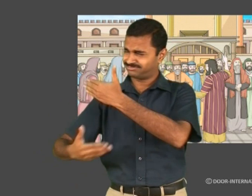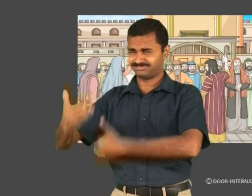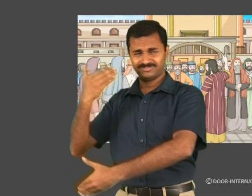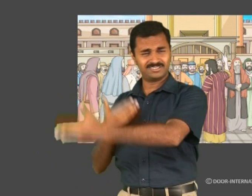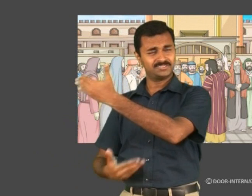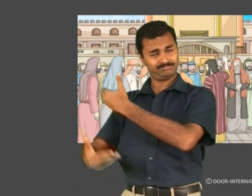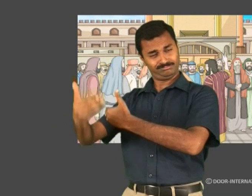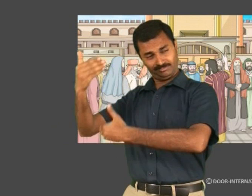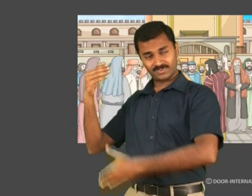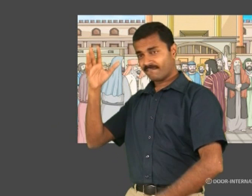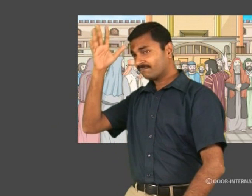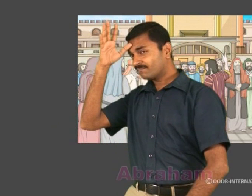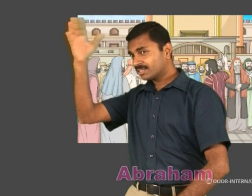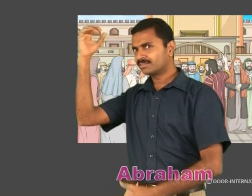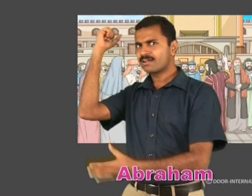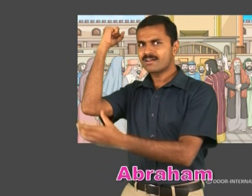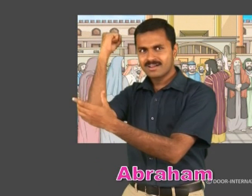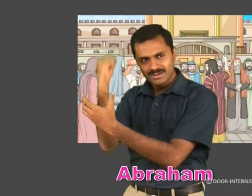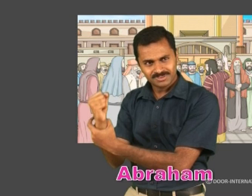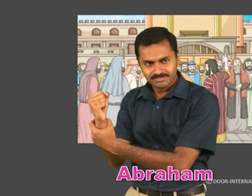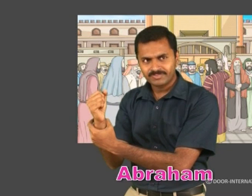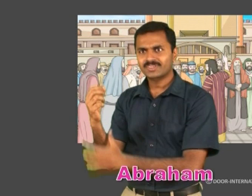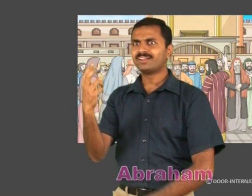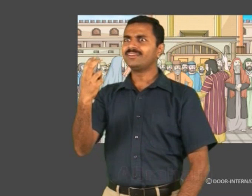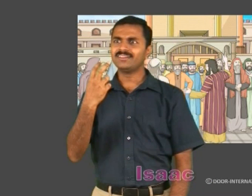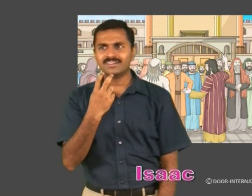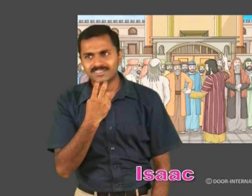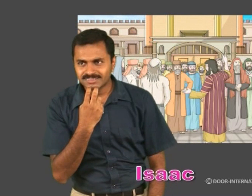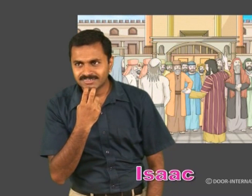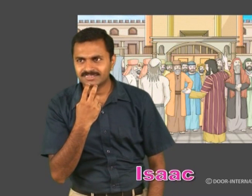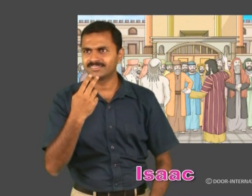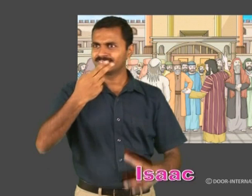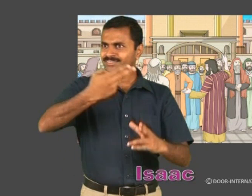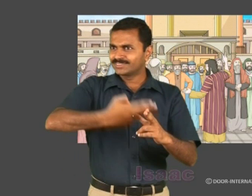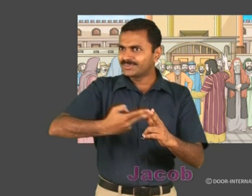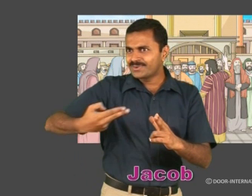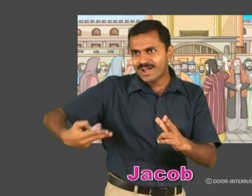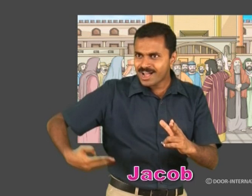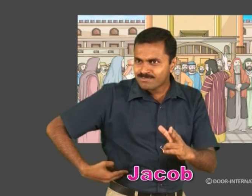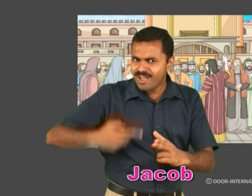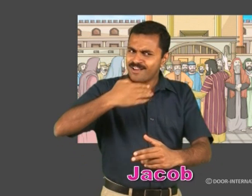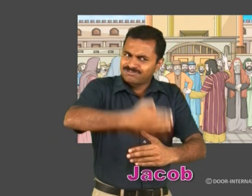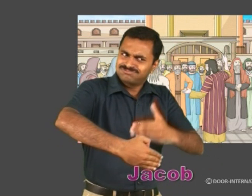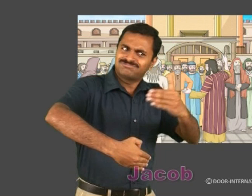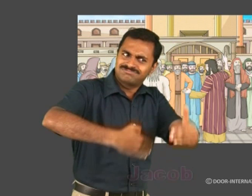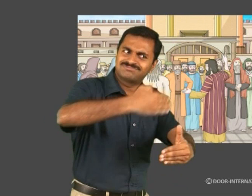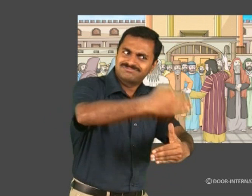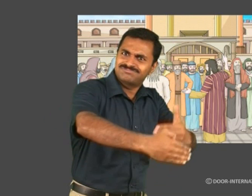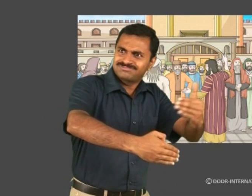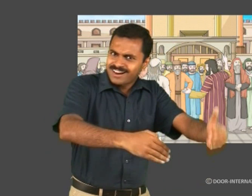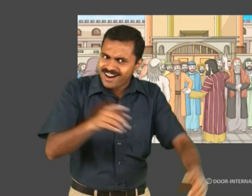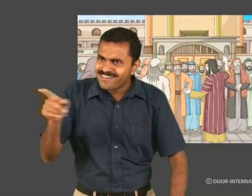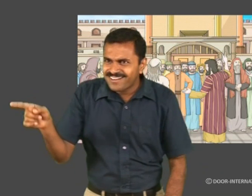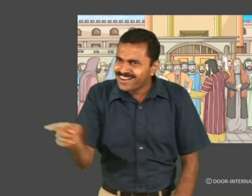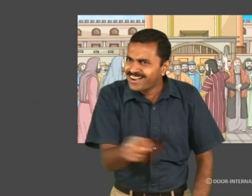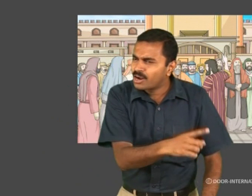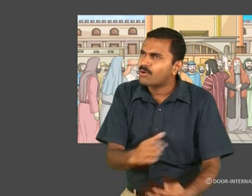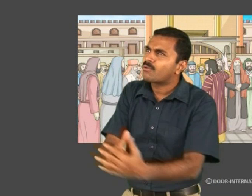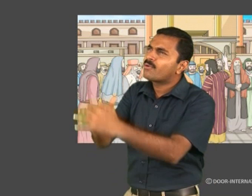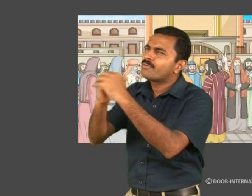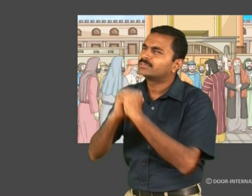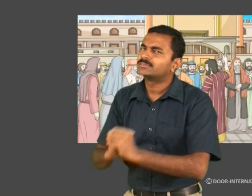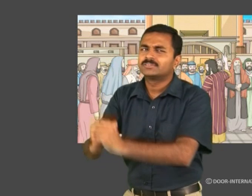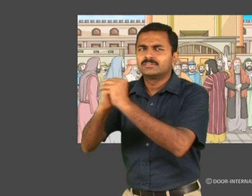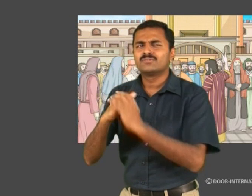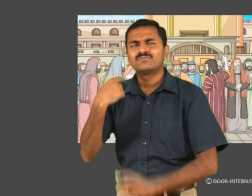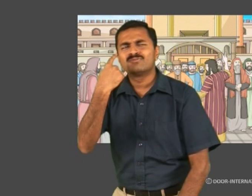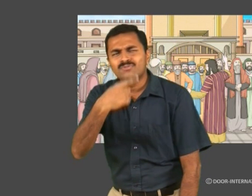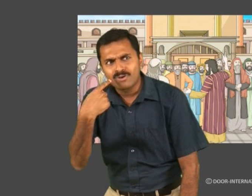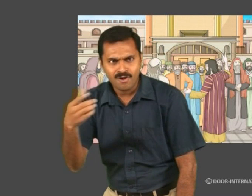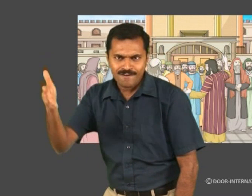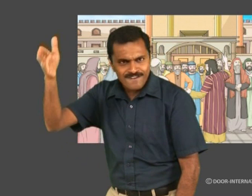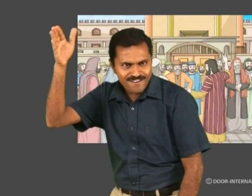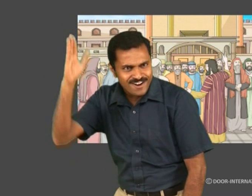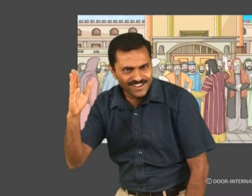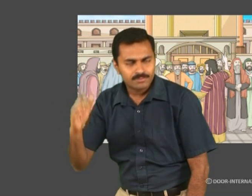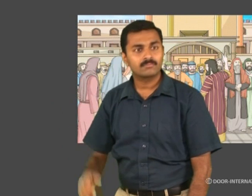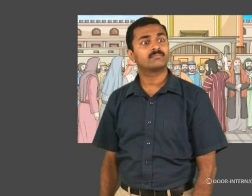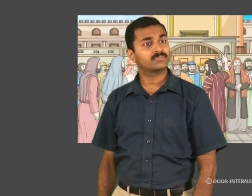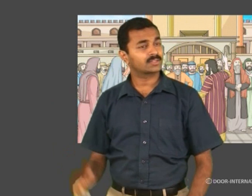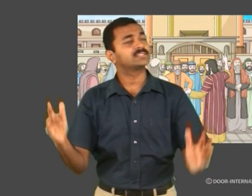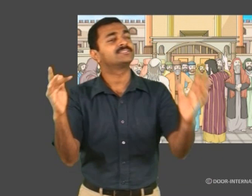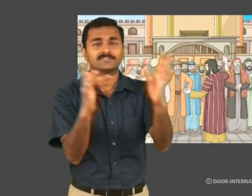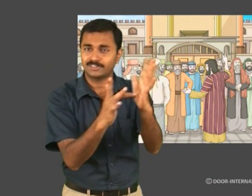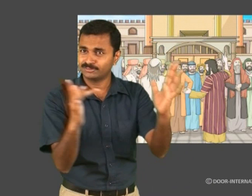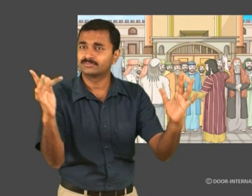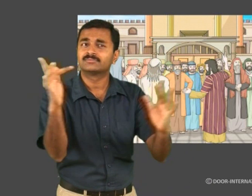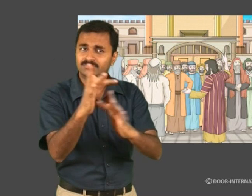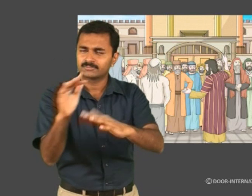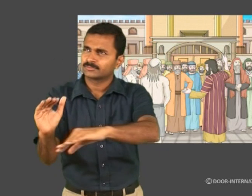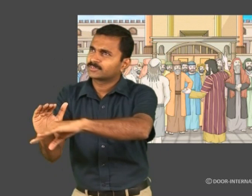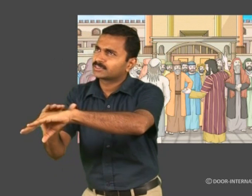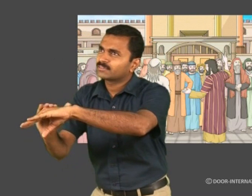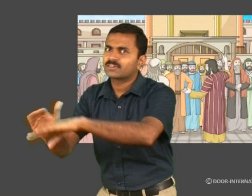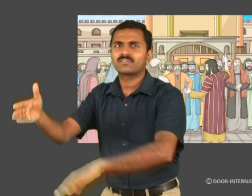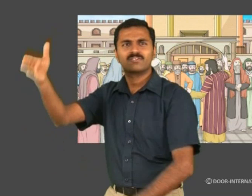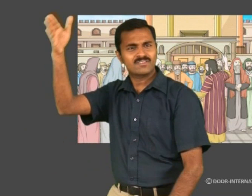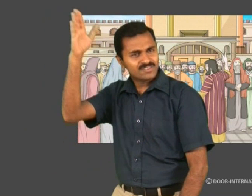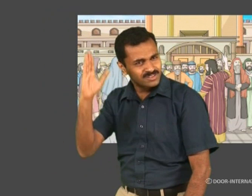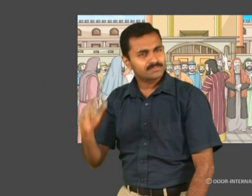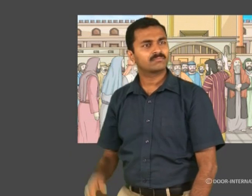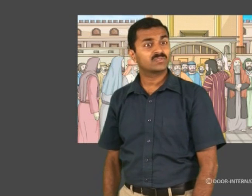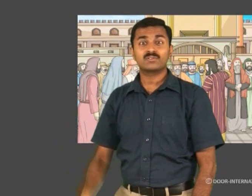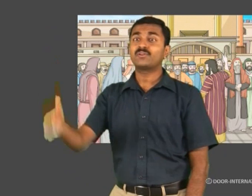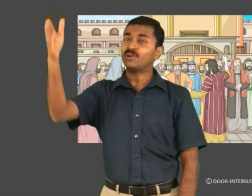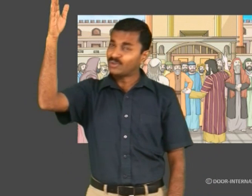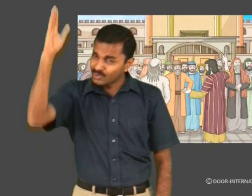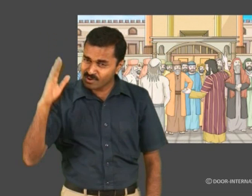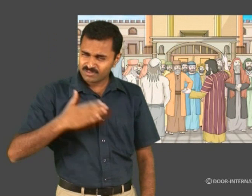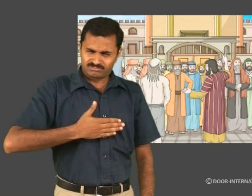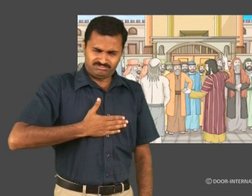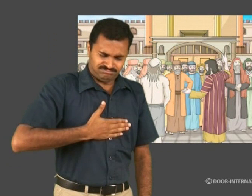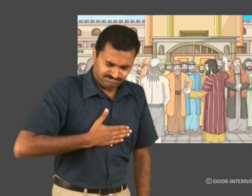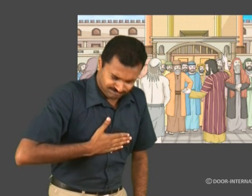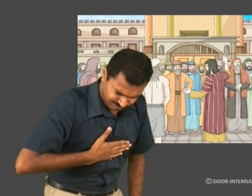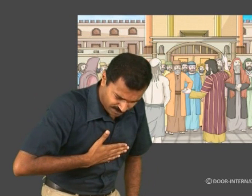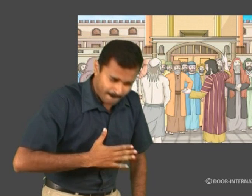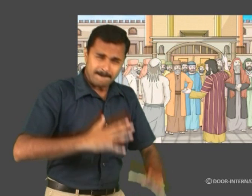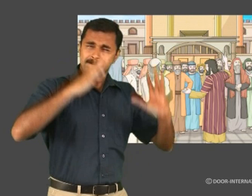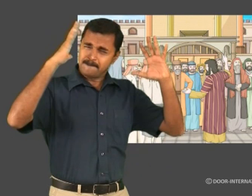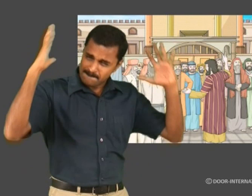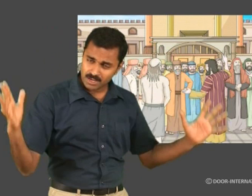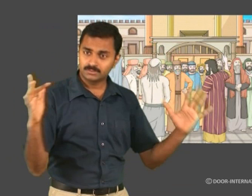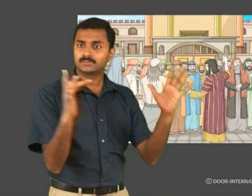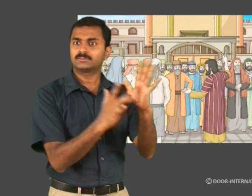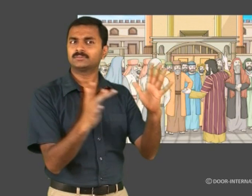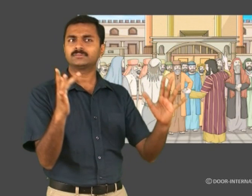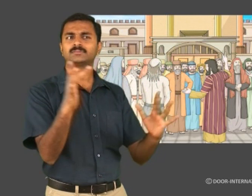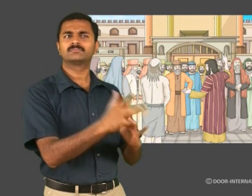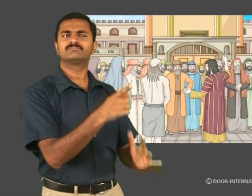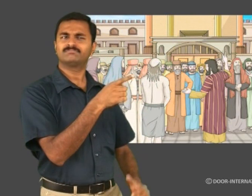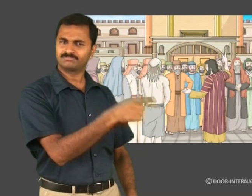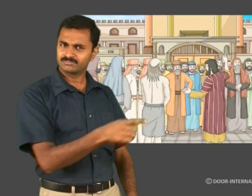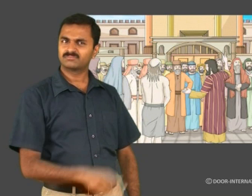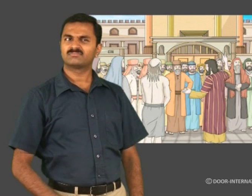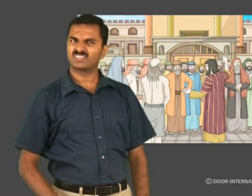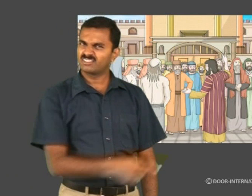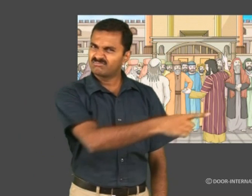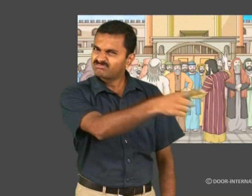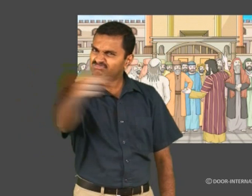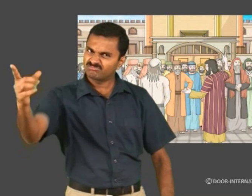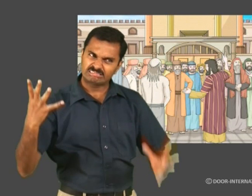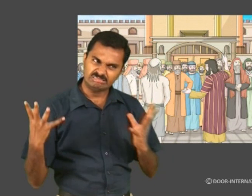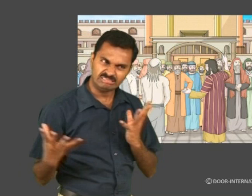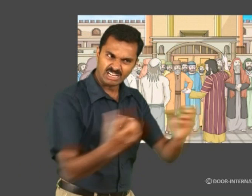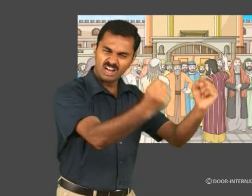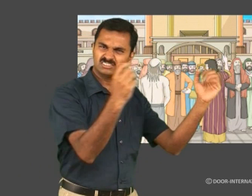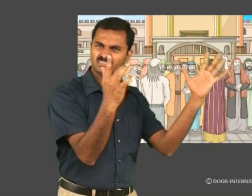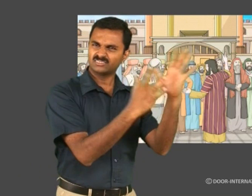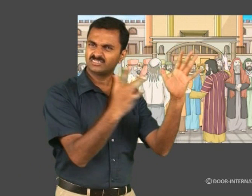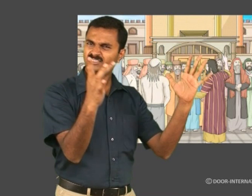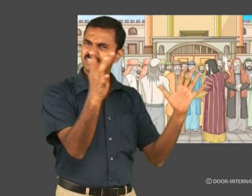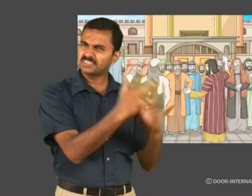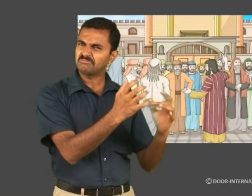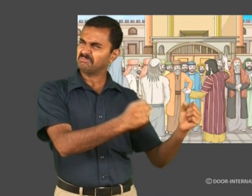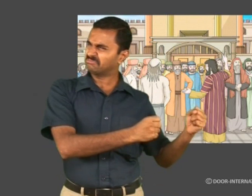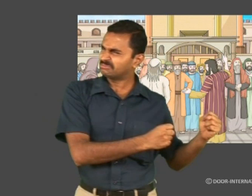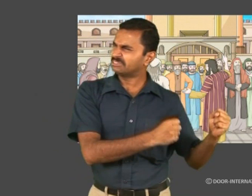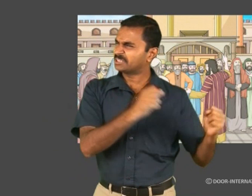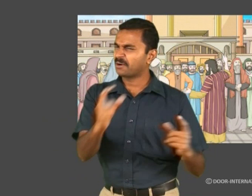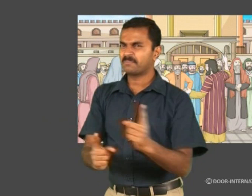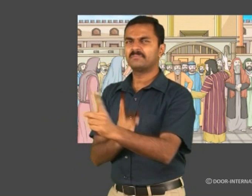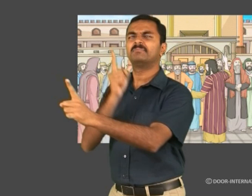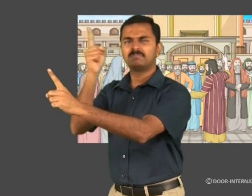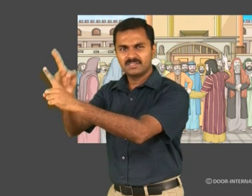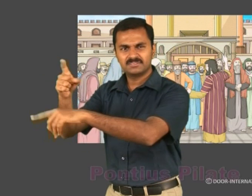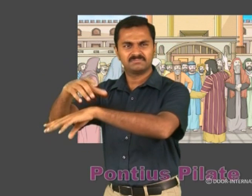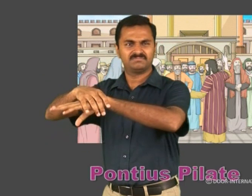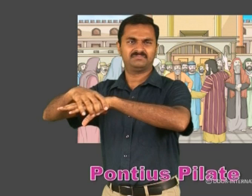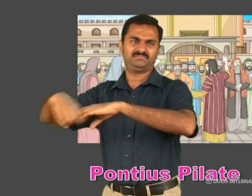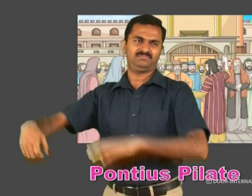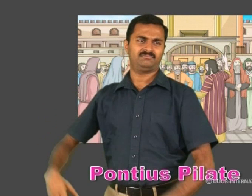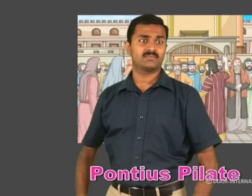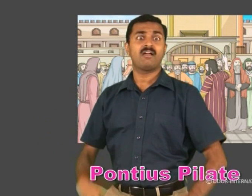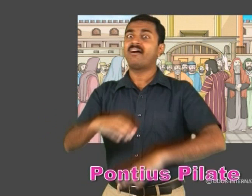The God of Abraham, Isaac, and Jacob, the God of our fathers, has glorified His servant Jesus.